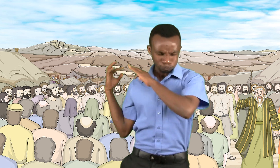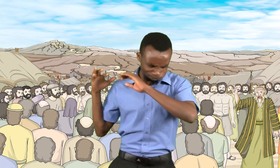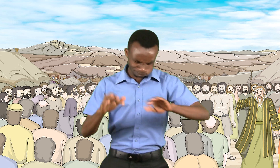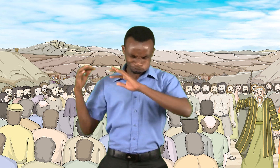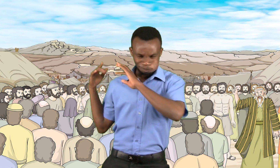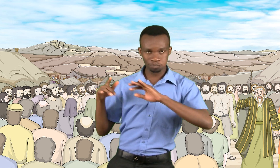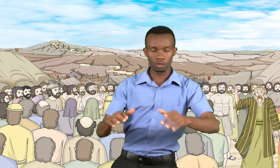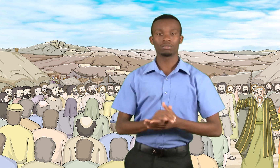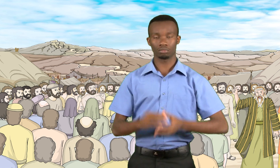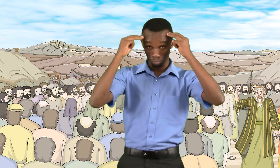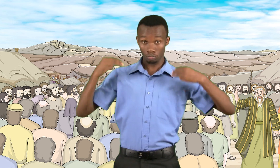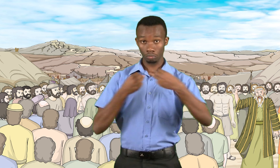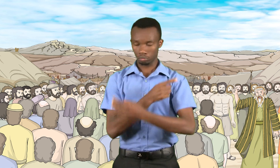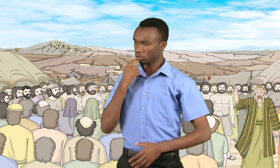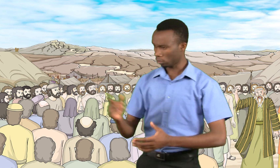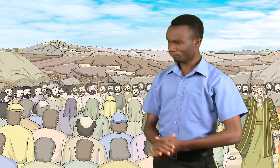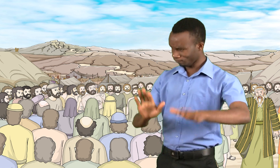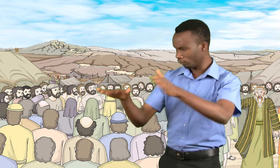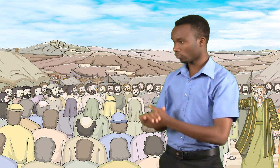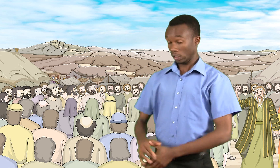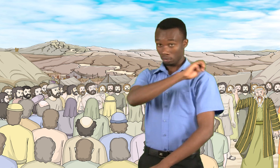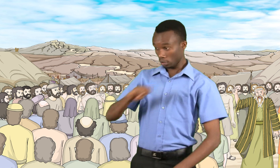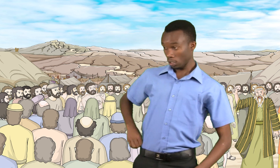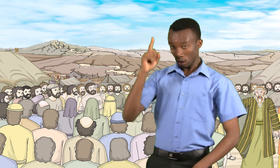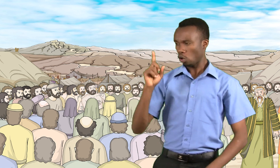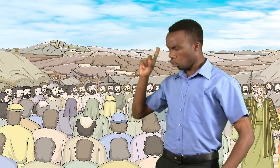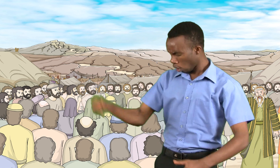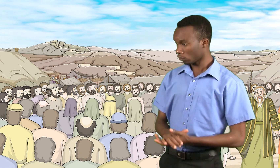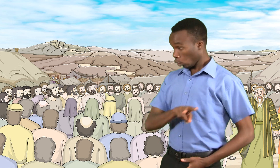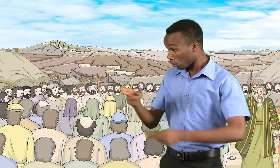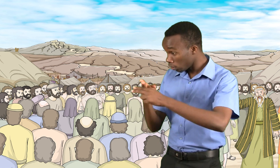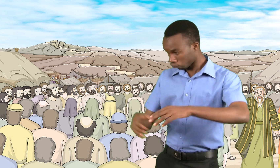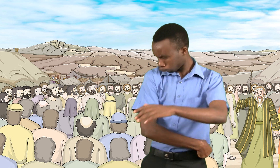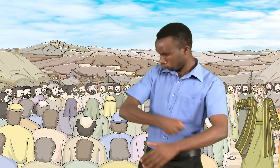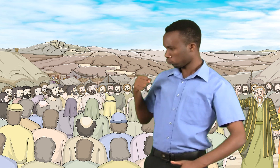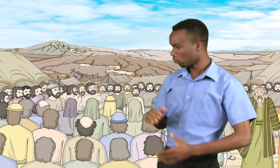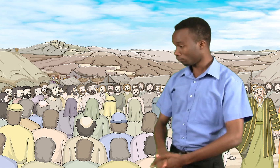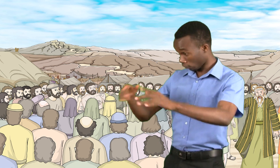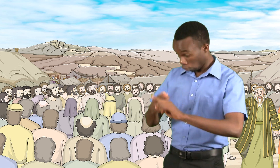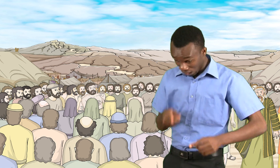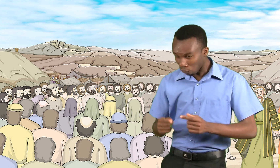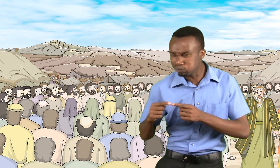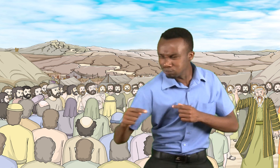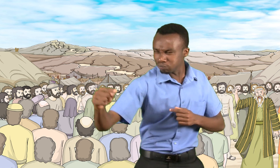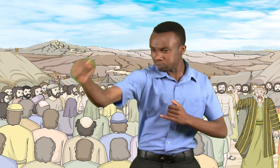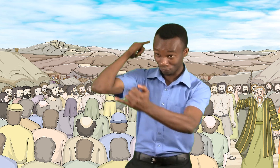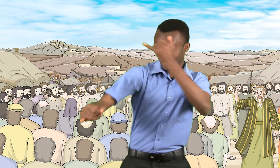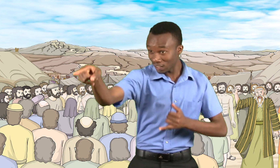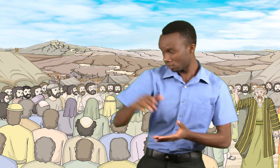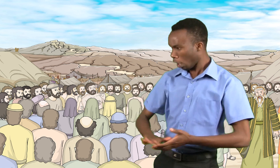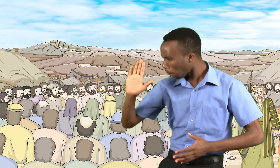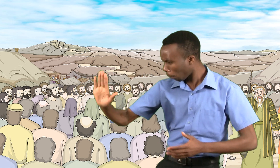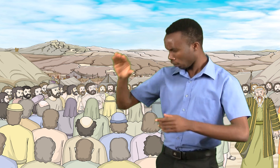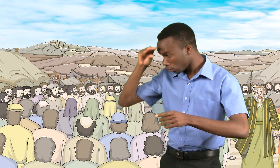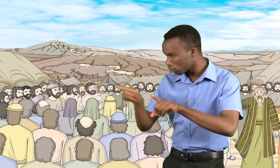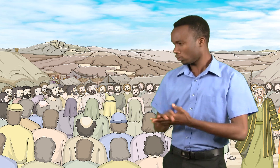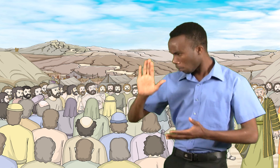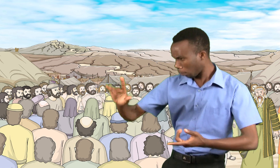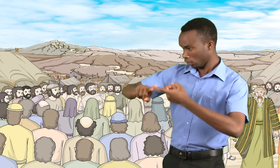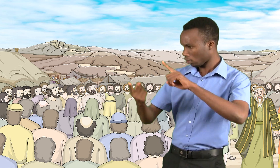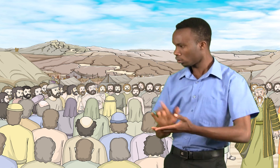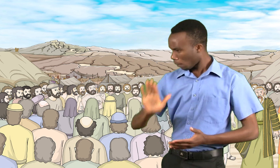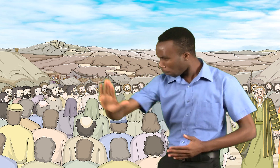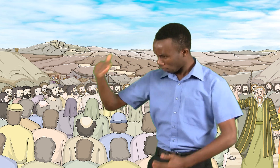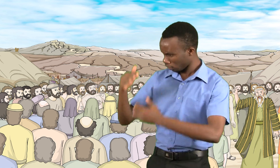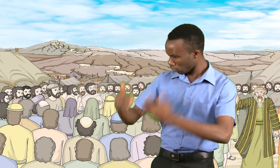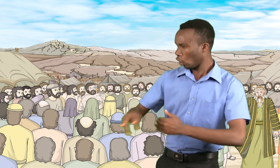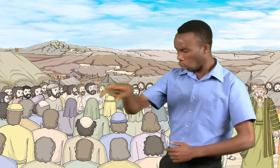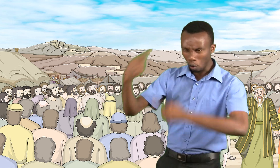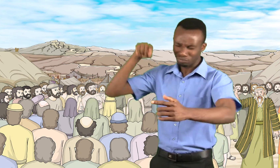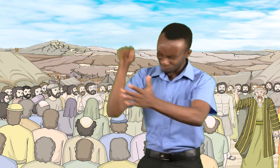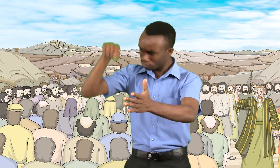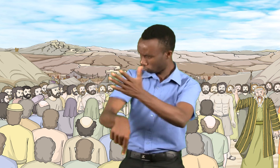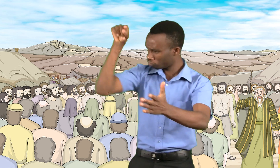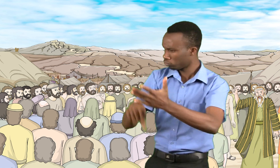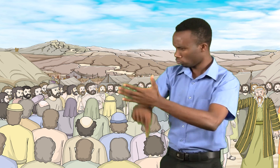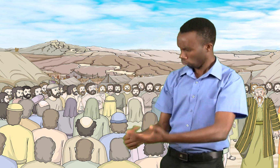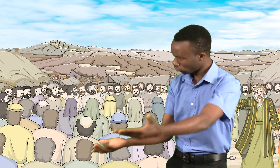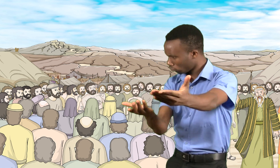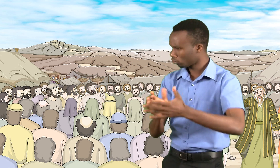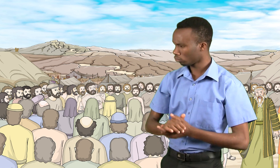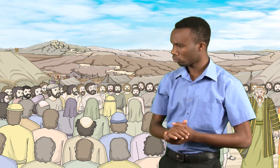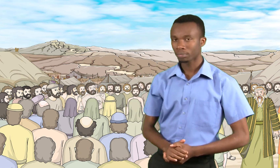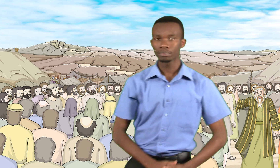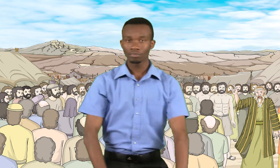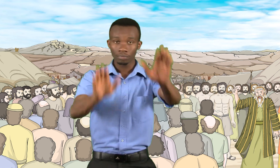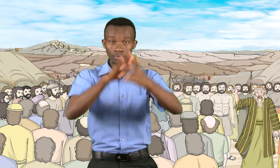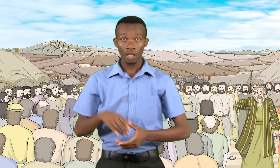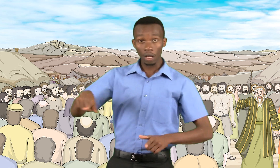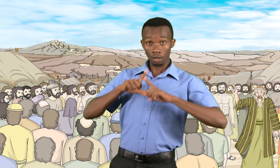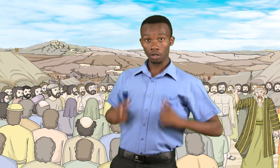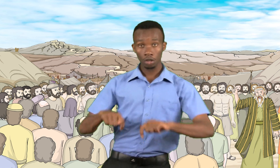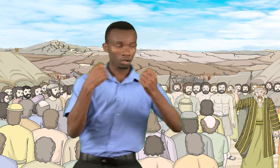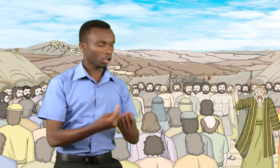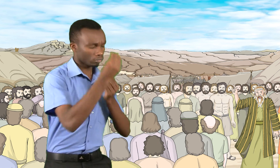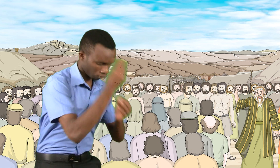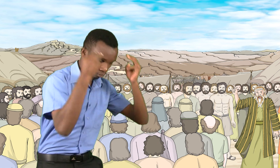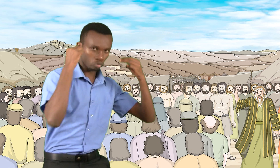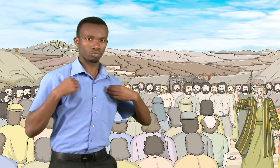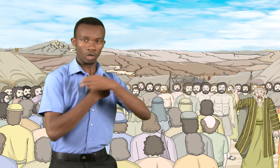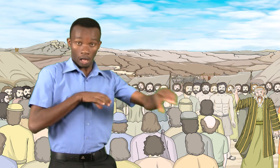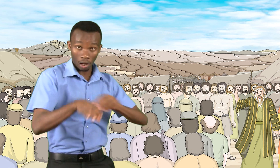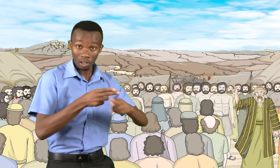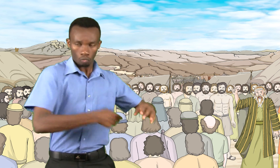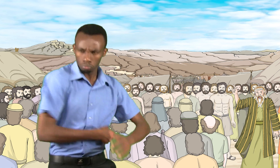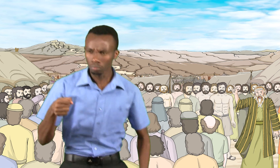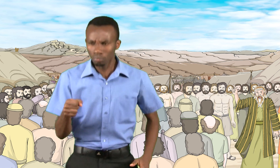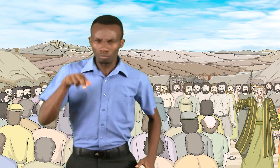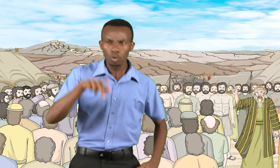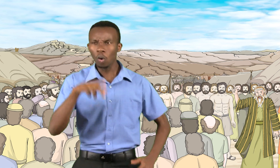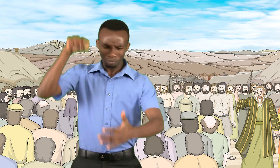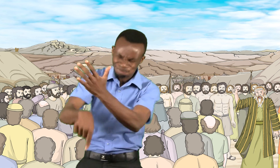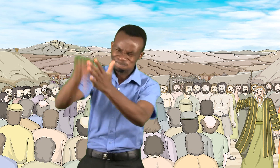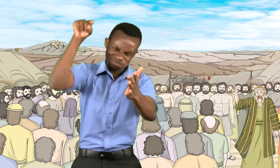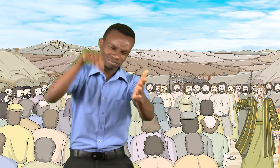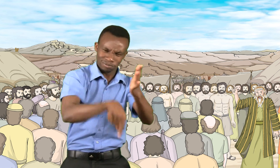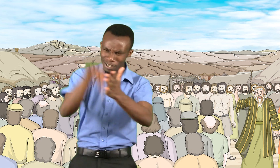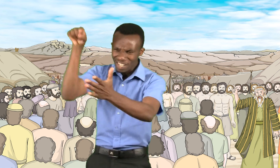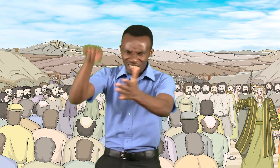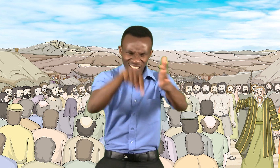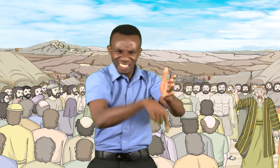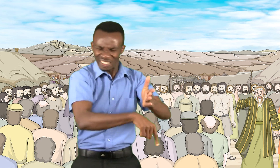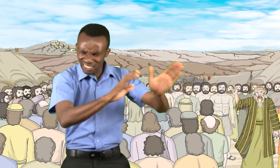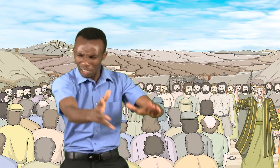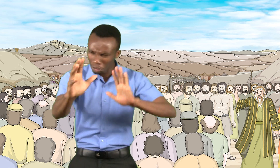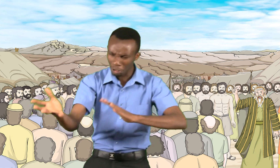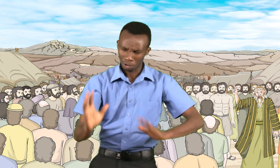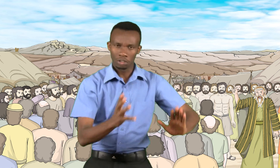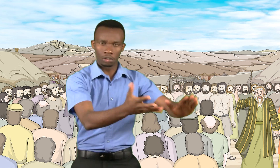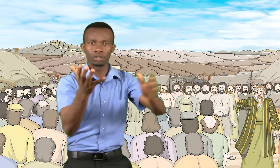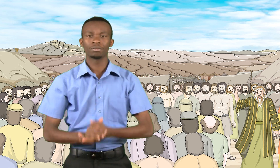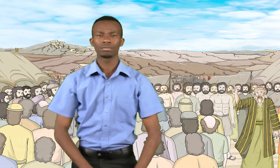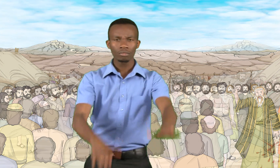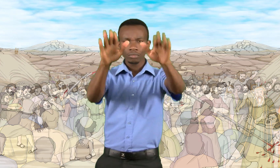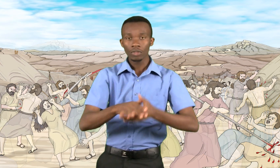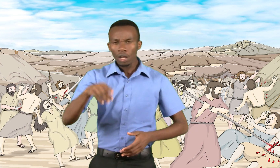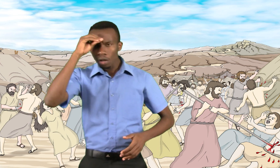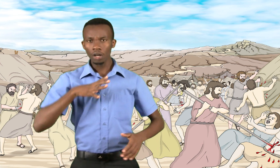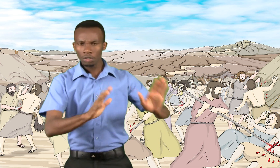So Moses stood at the entrance to the camp and said, “Whoever is for the LORD, come to me.” And all the Levites gathered around him.